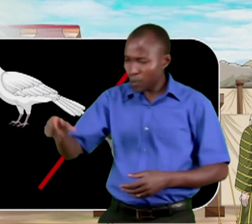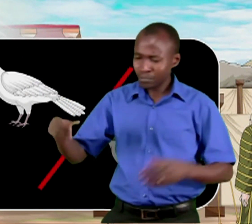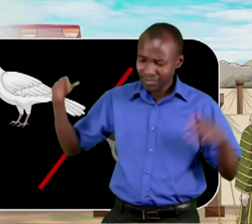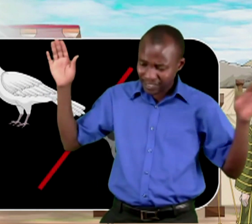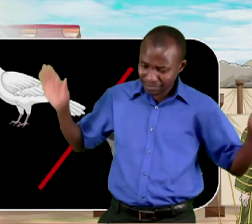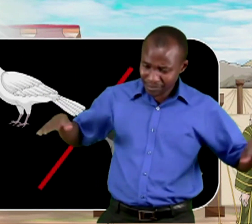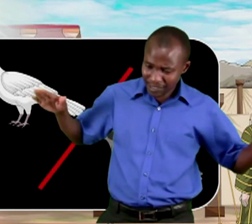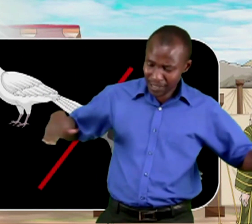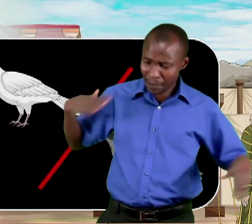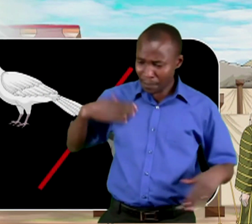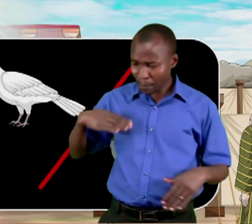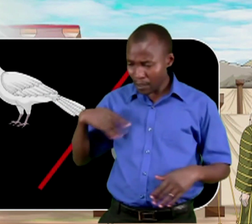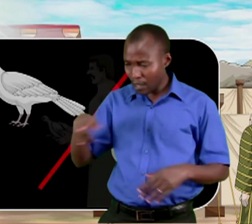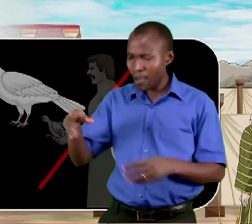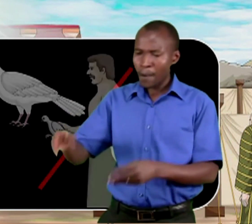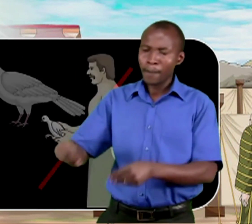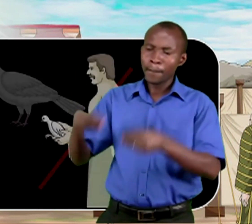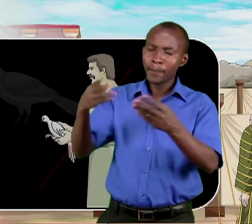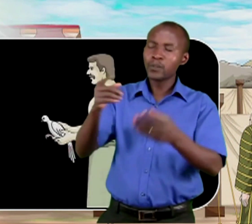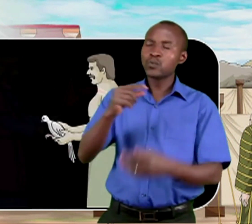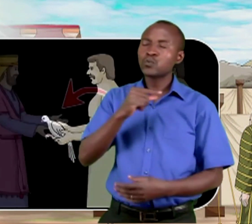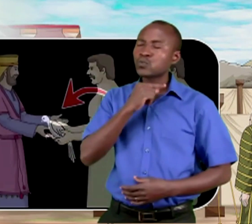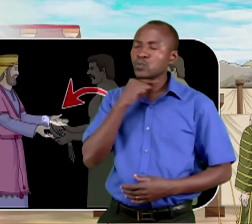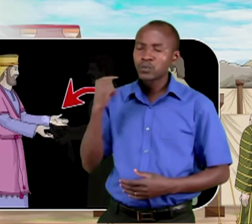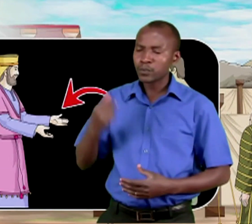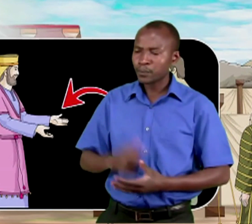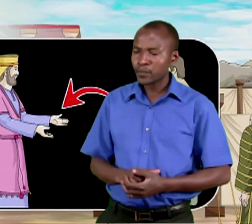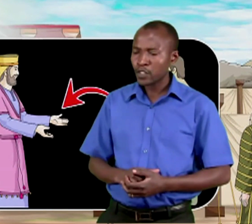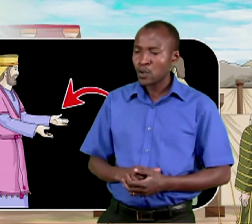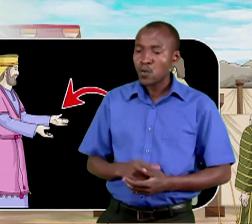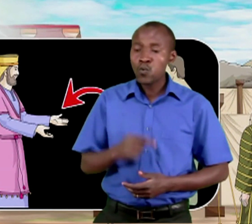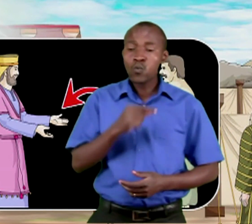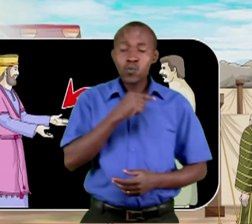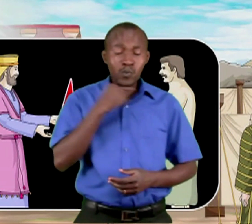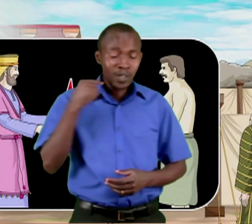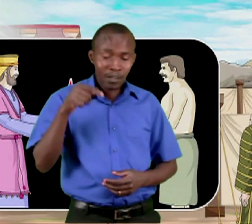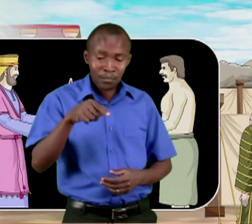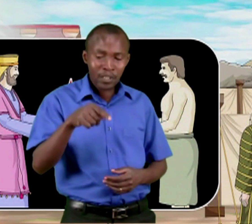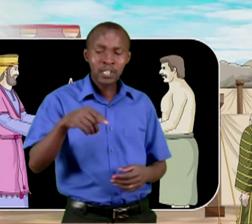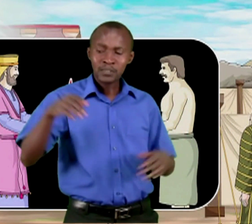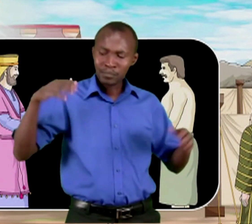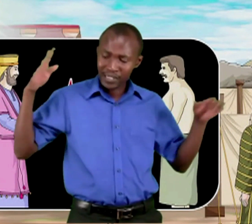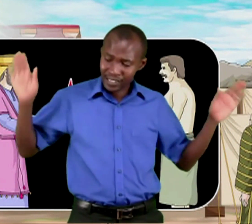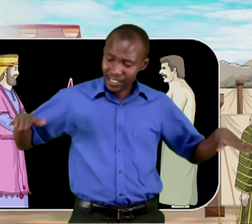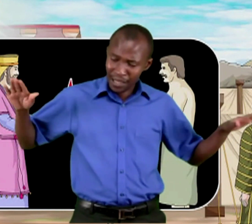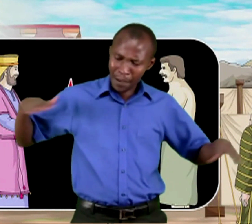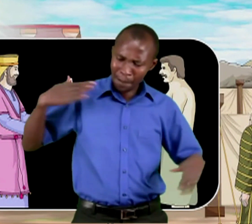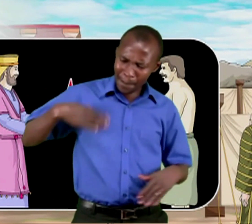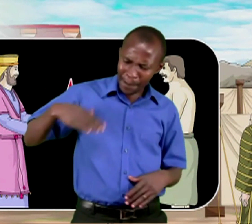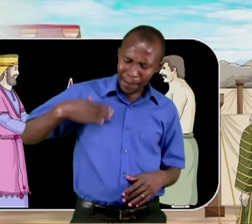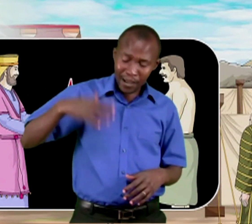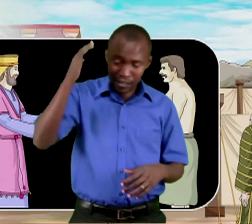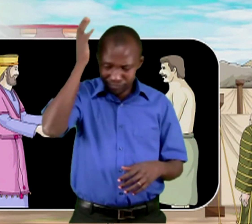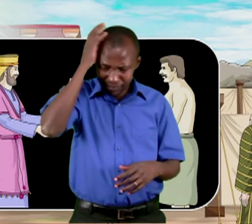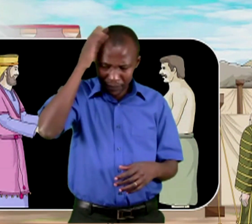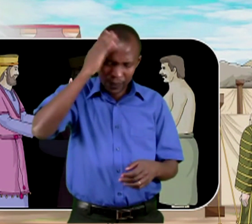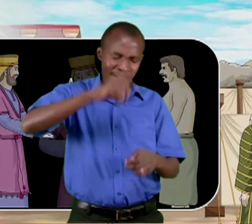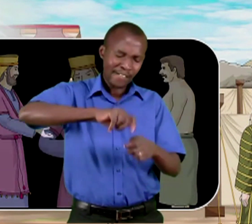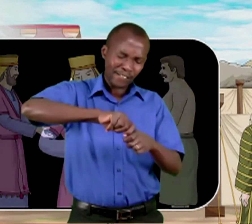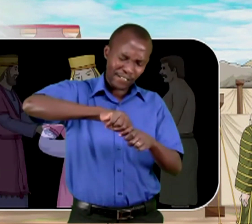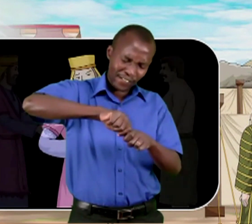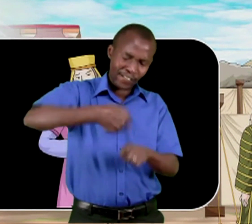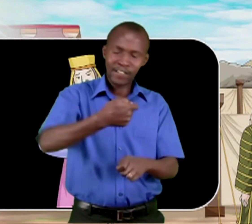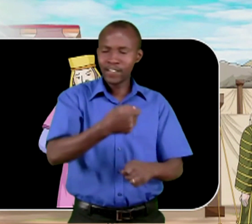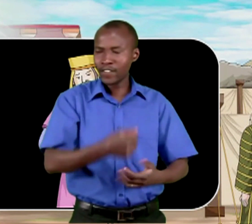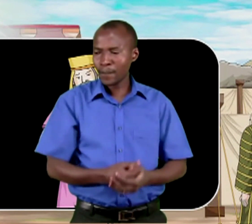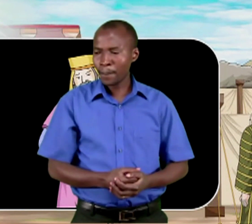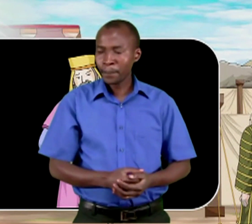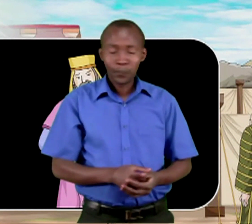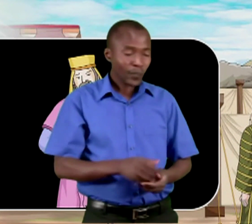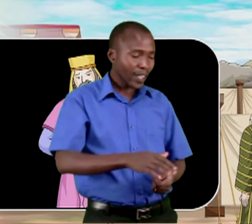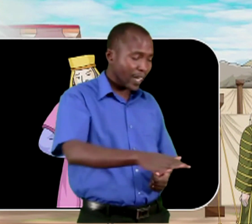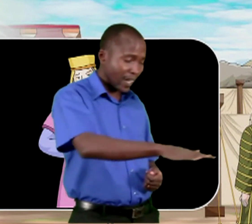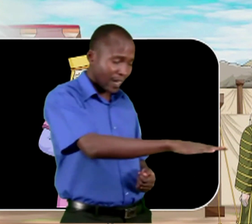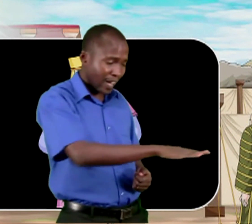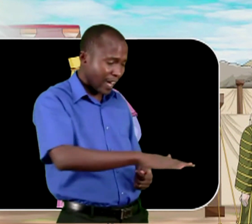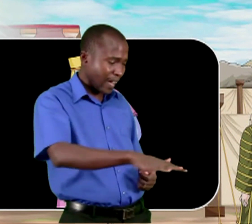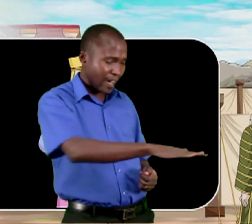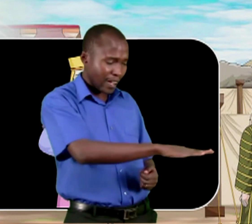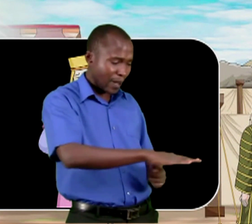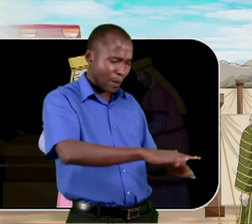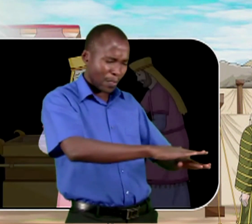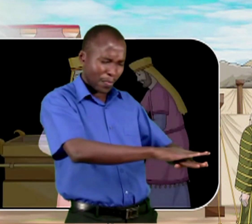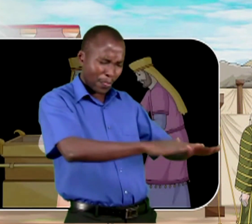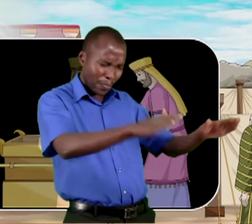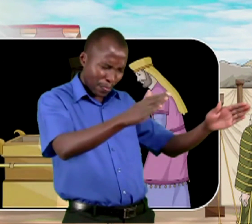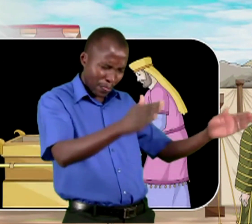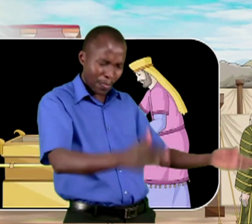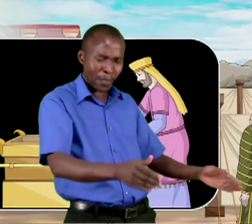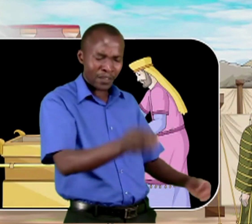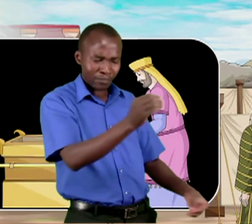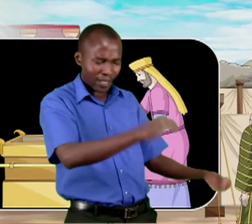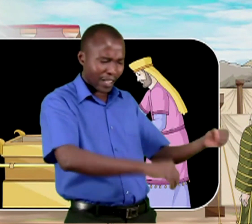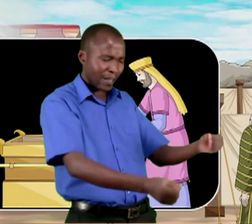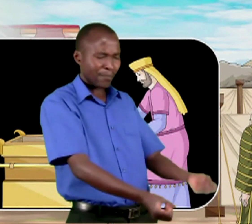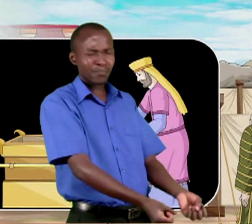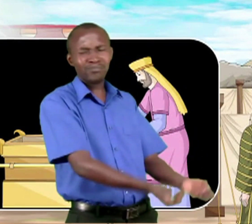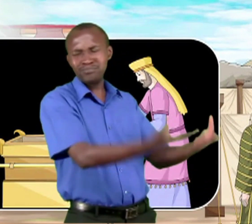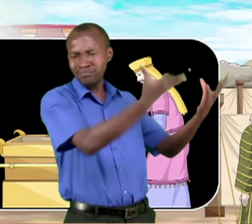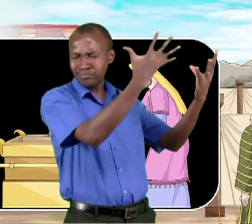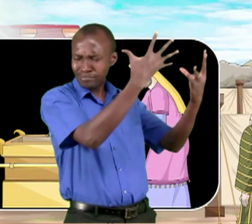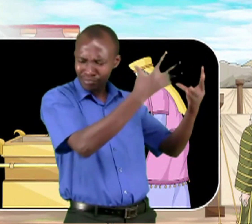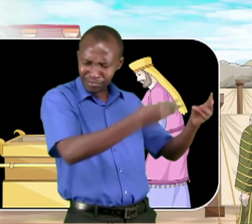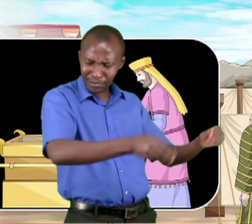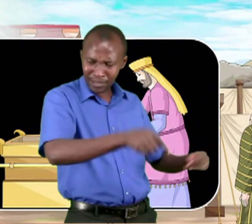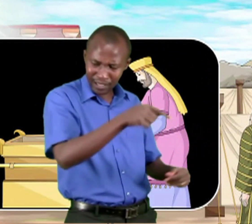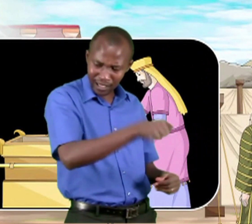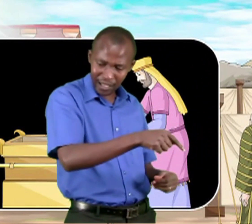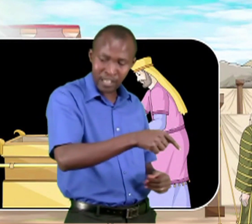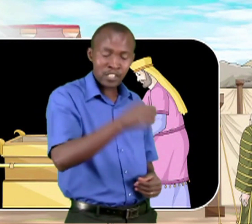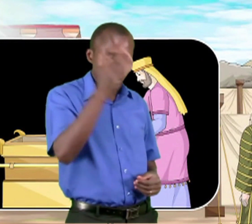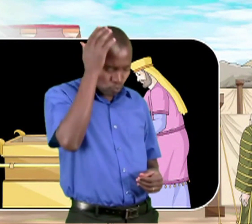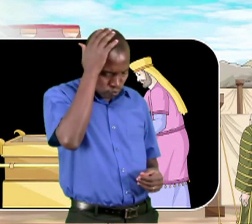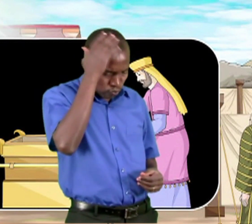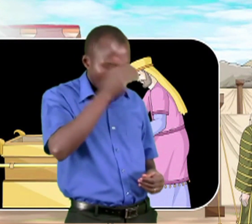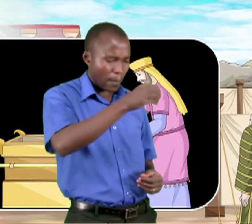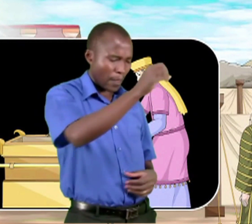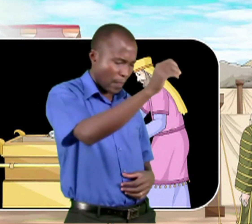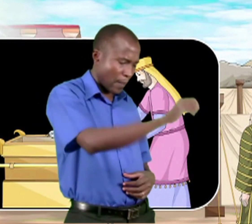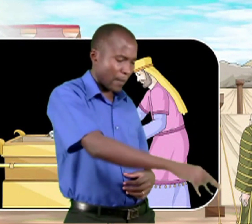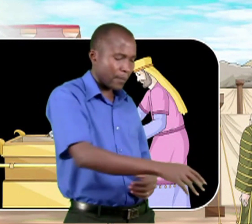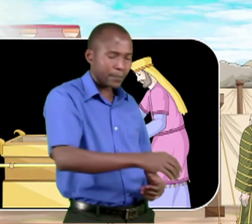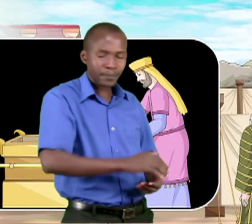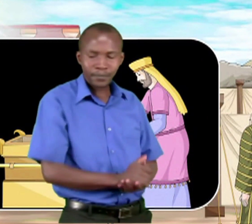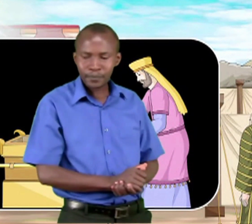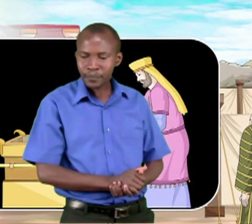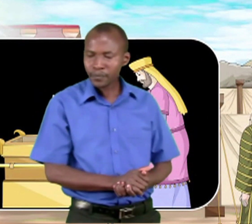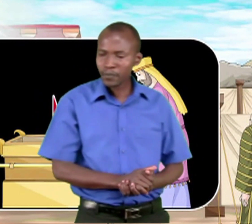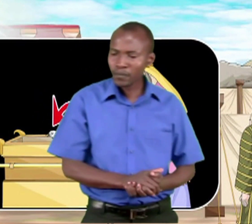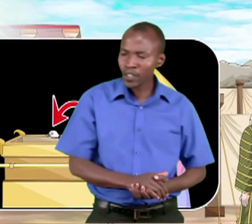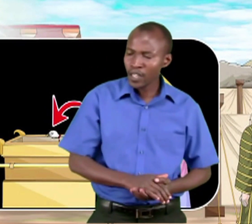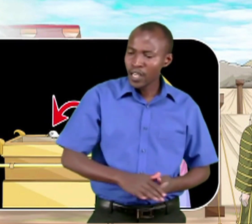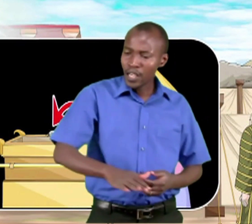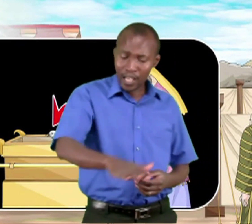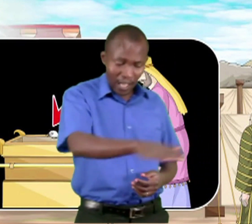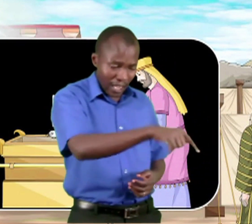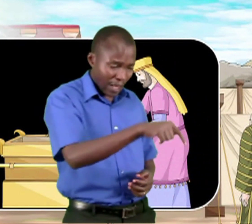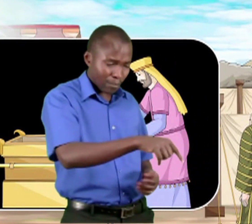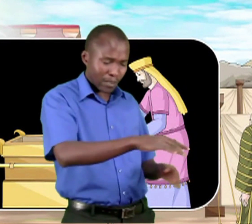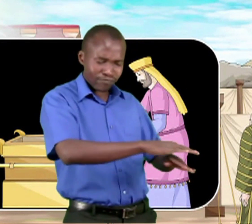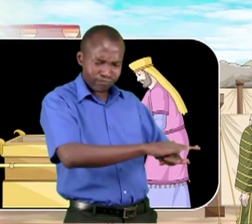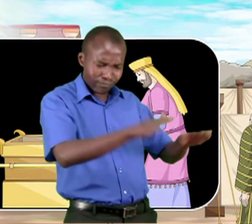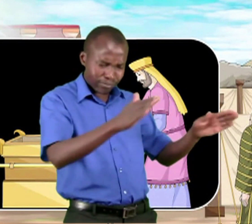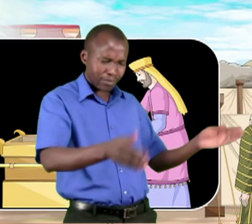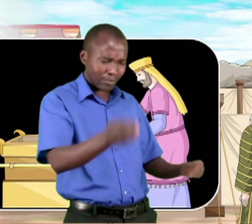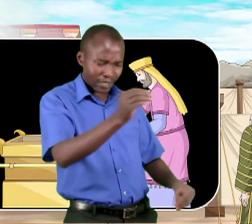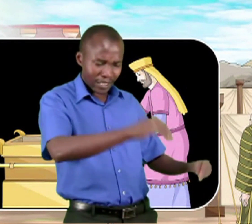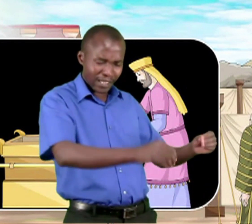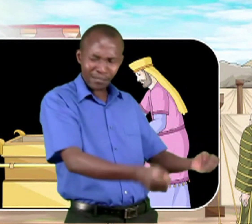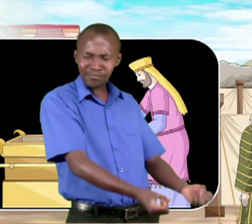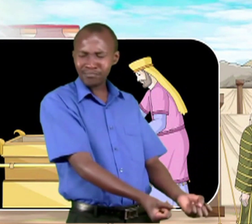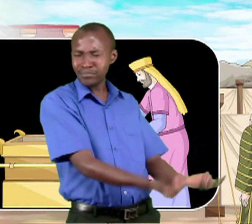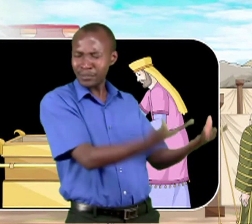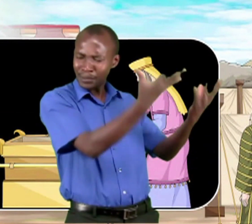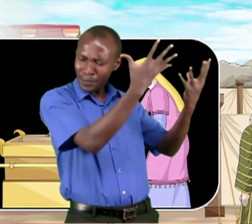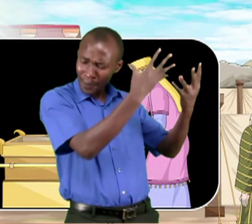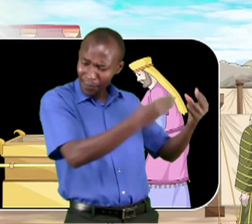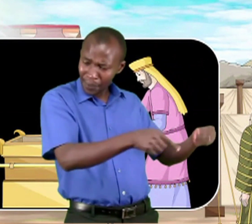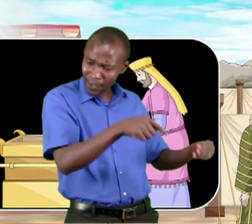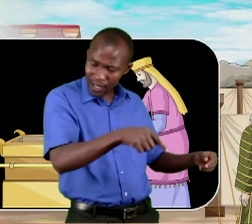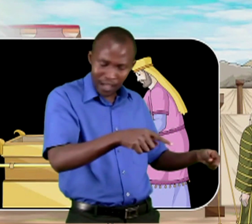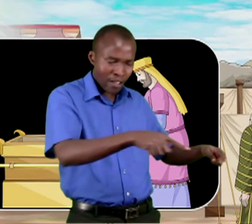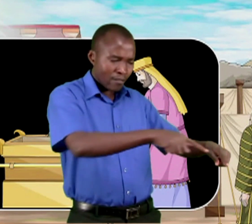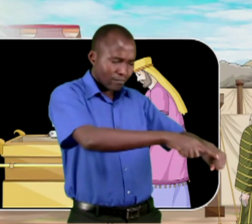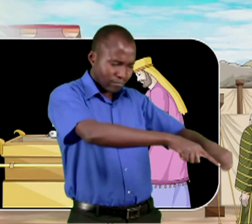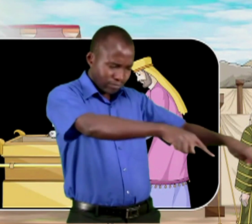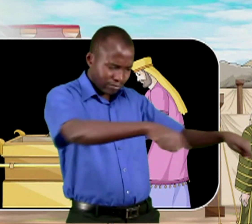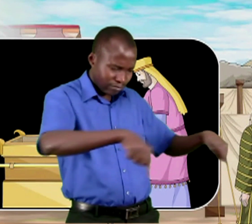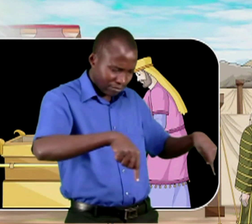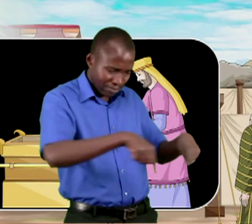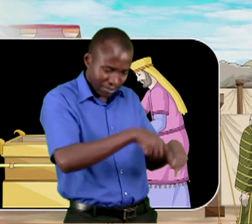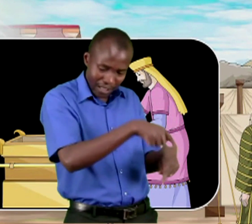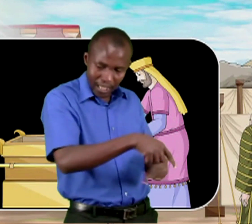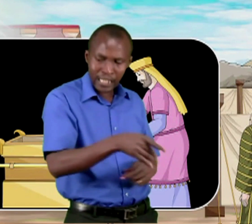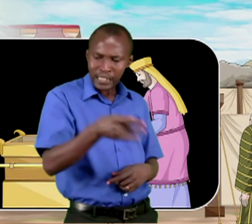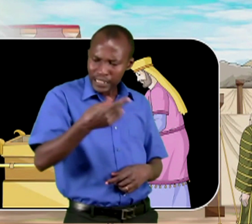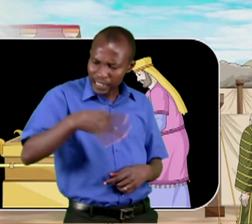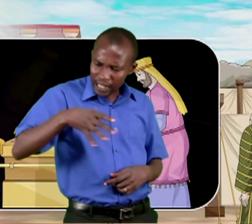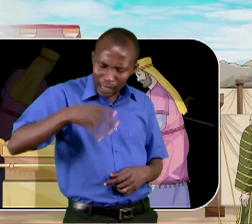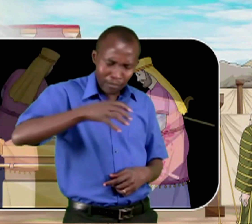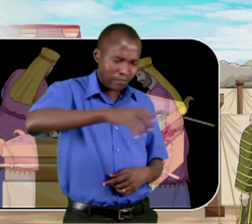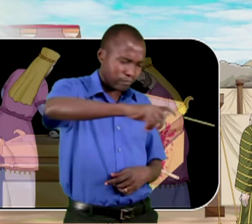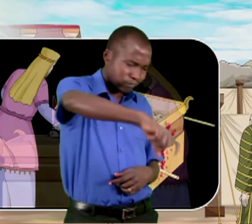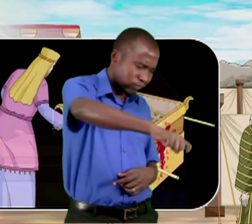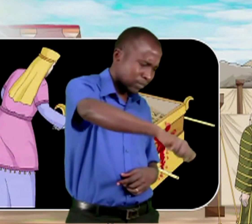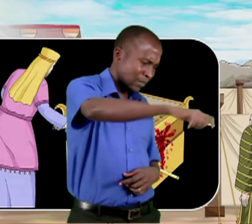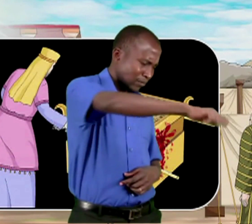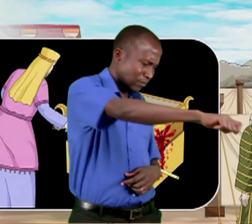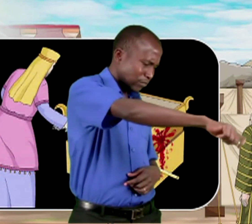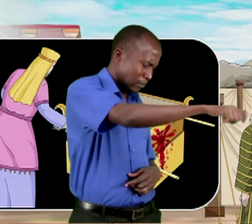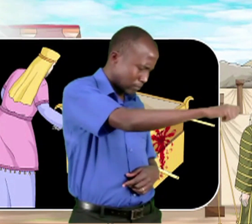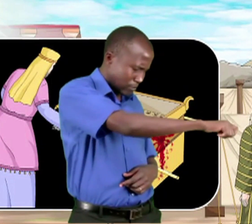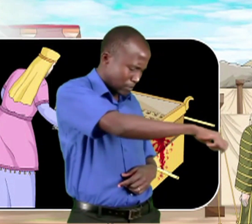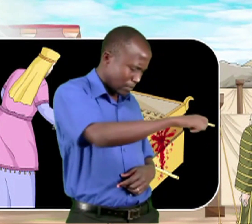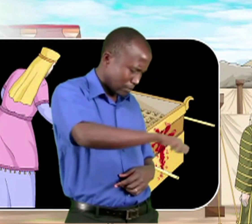Then the priest shall bring it to the altar, twist off its head, and burn it on the altar;